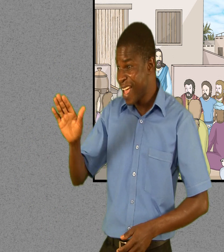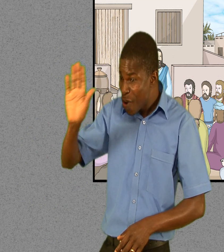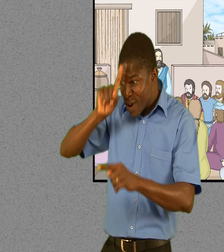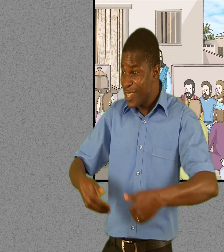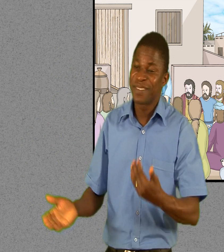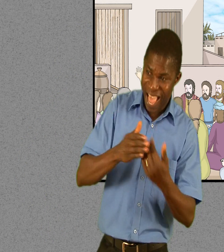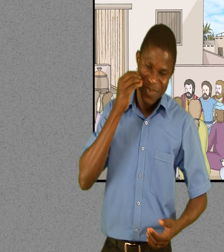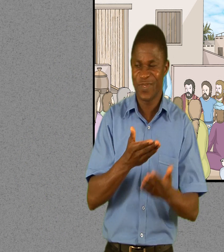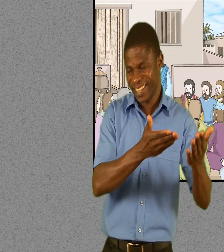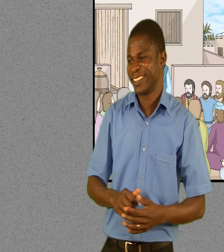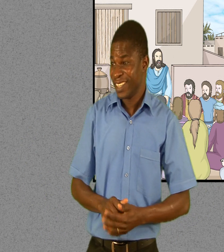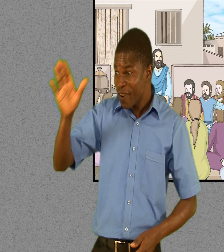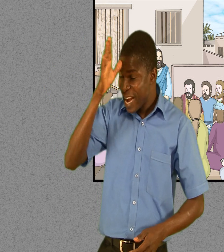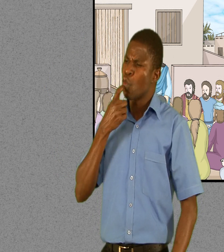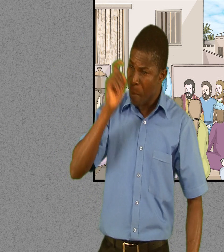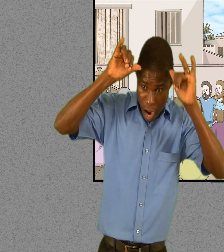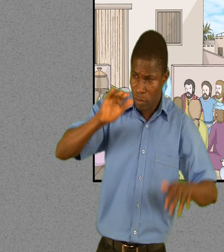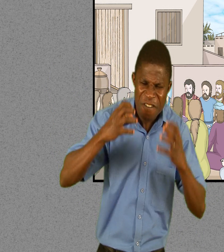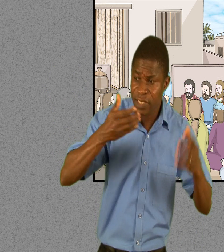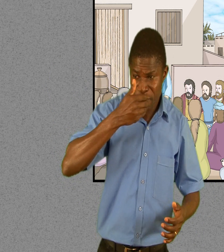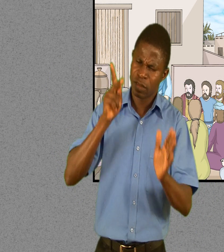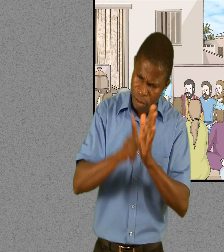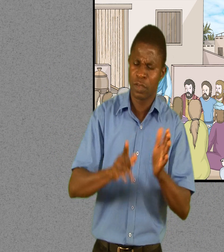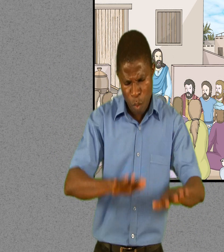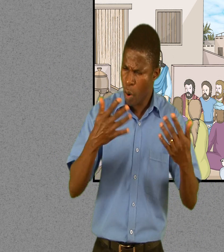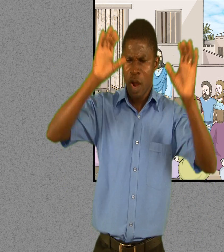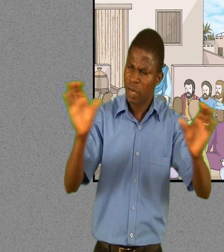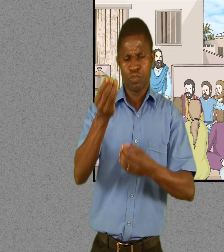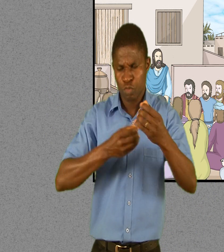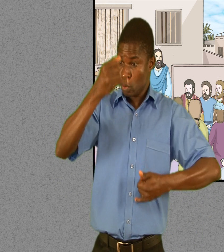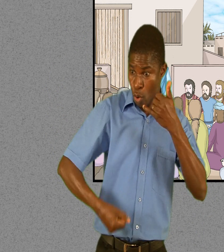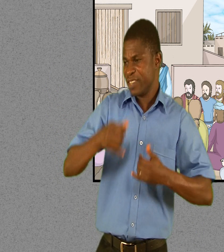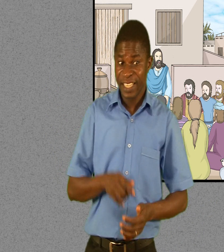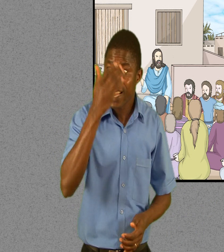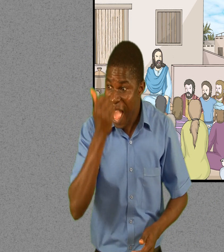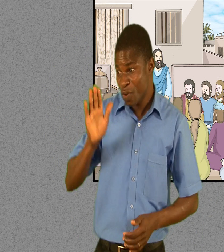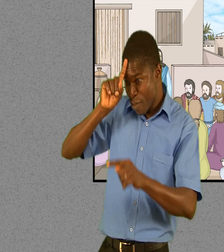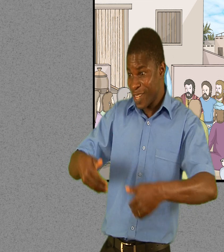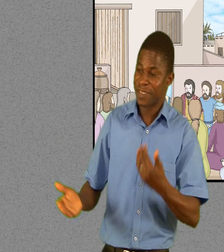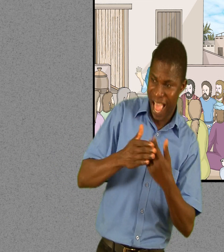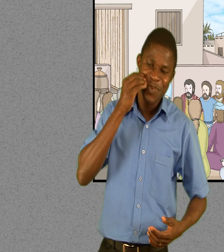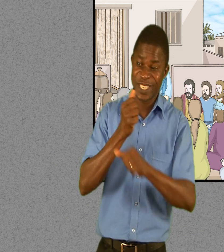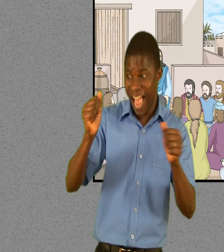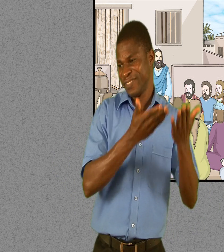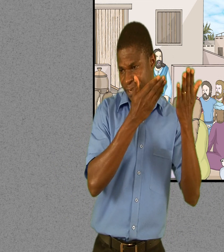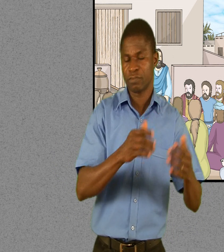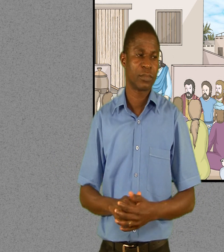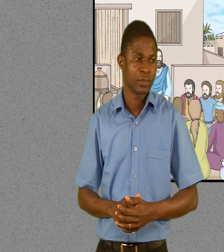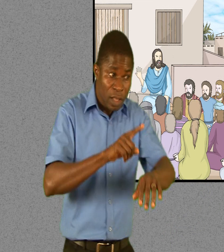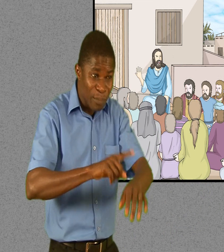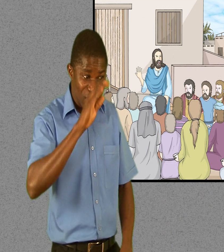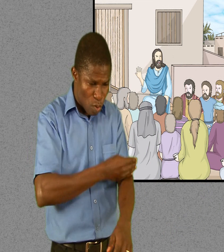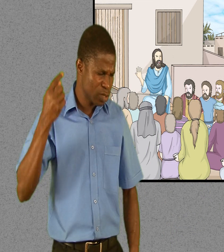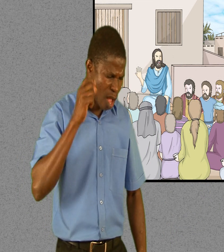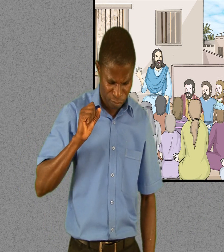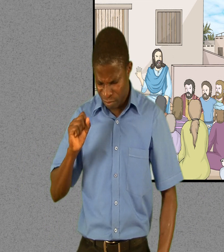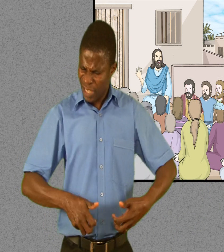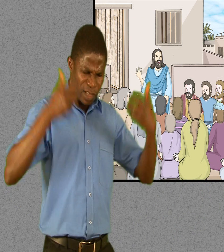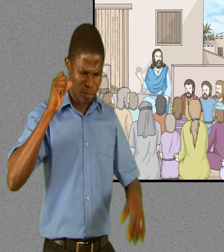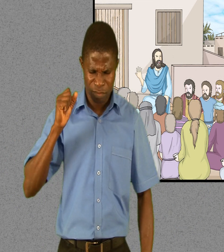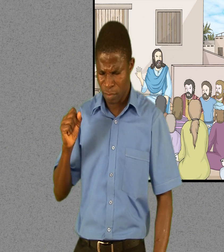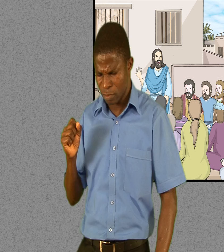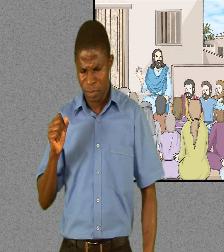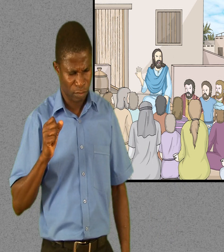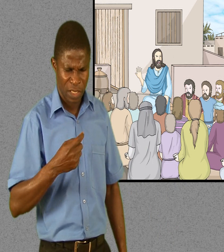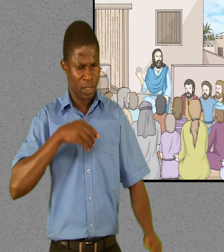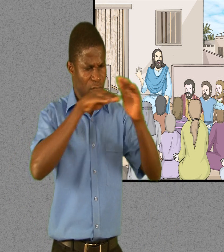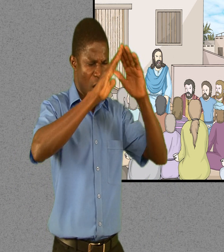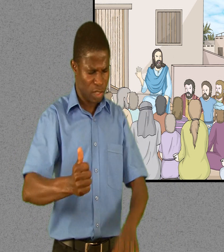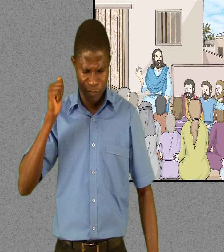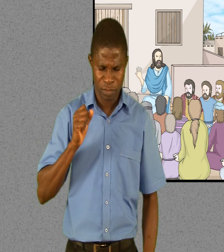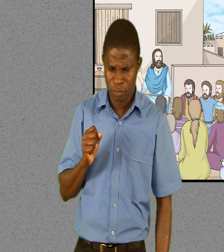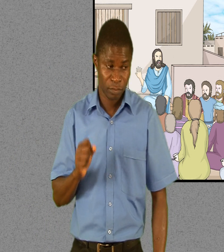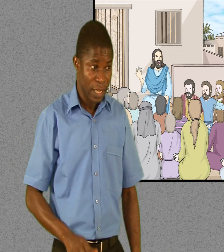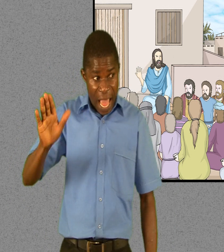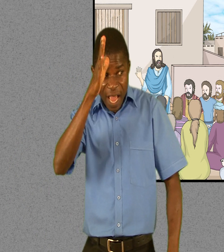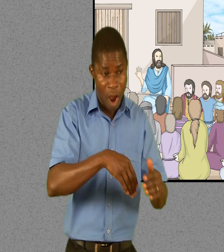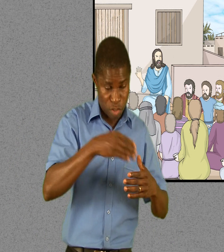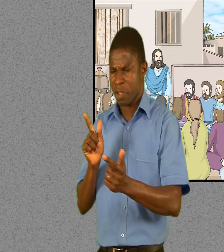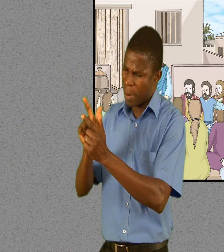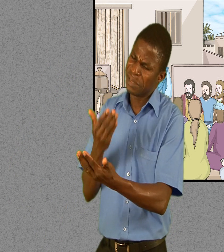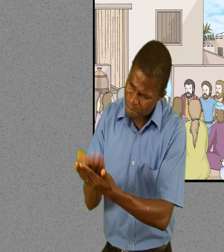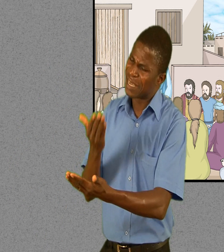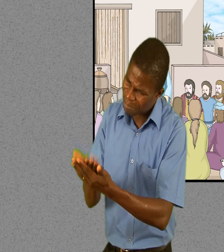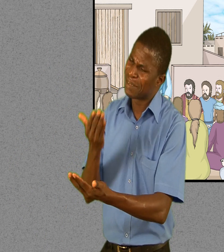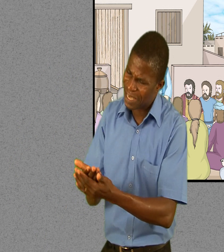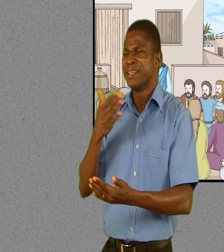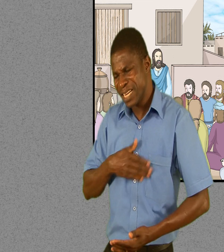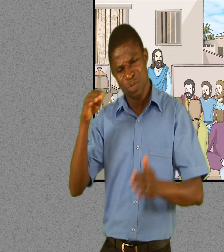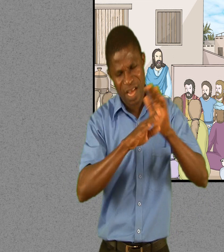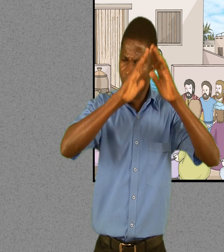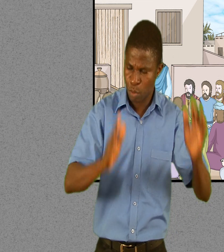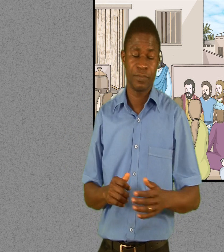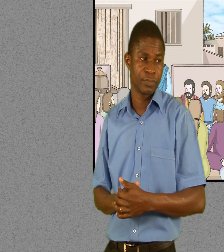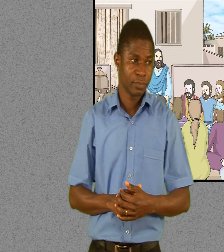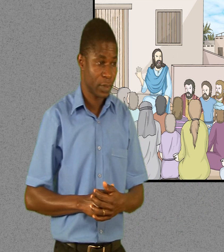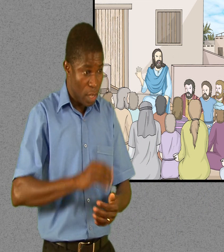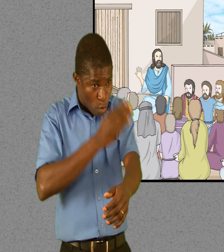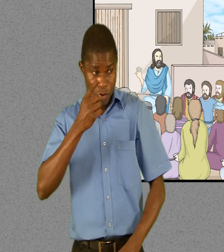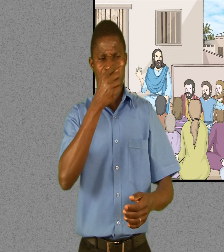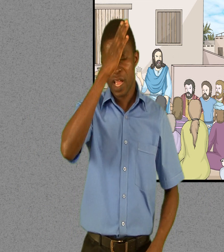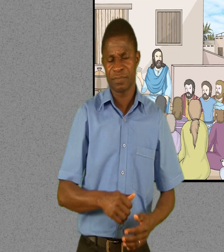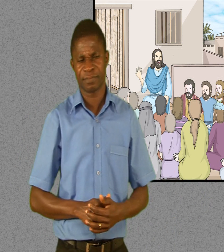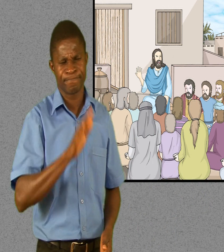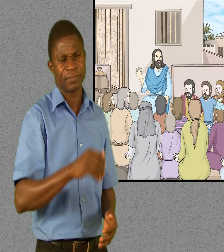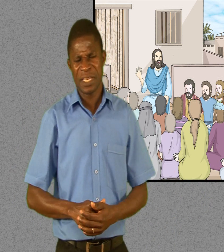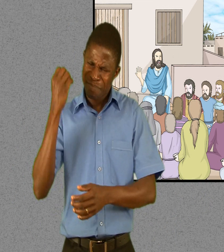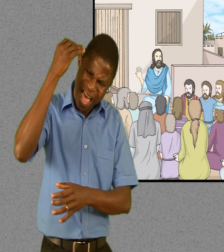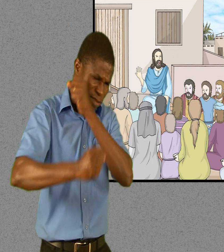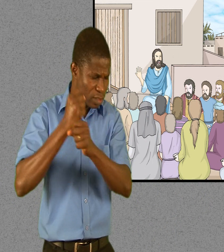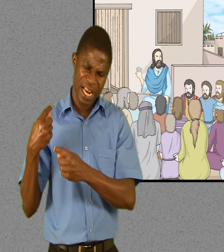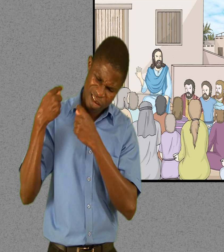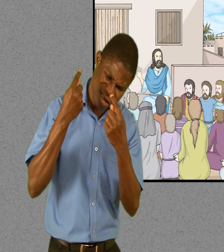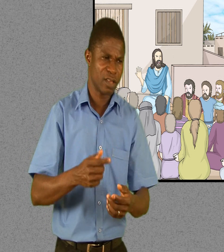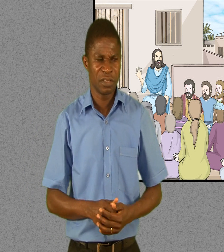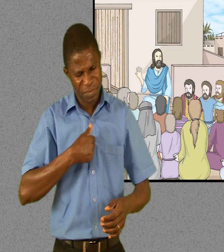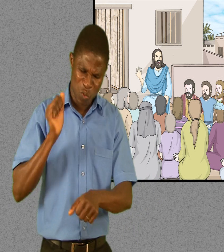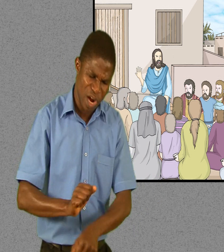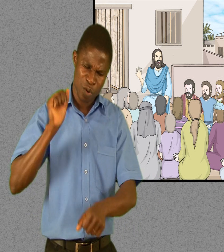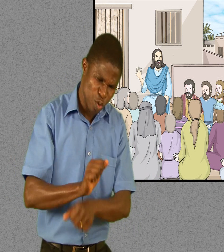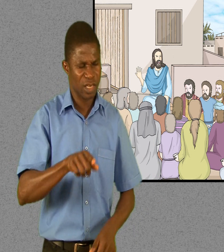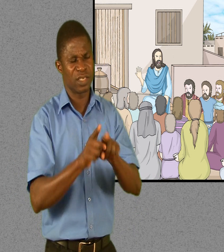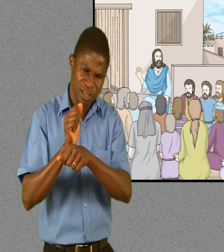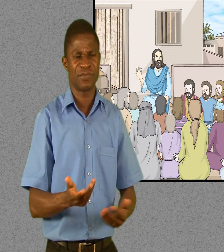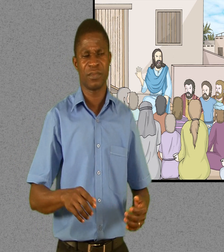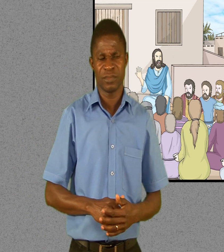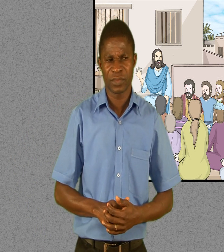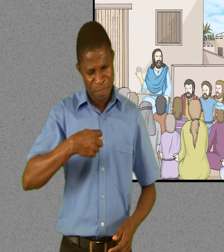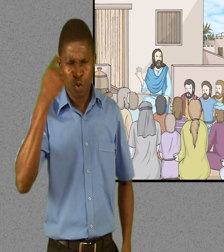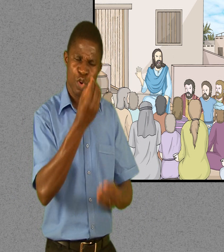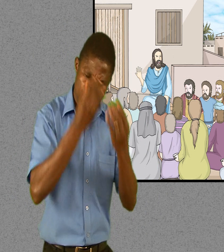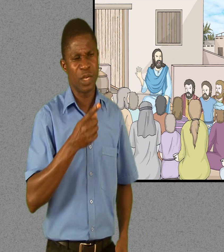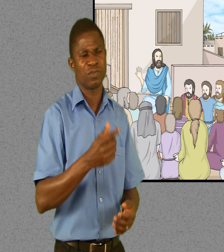‘Your brother has returned,’ he said, ‘and your father has killed the fattened calf, because he has him back safe and sound.’ The older son became angry and refused to go in. So his father came out and pleaded with him.